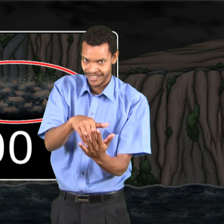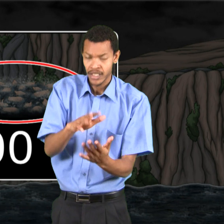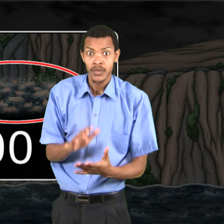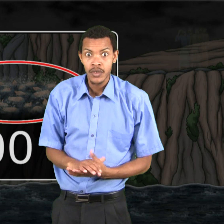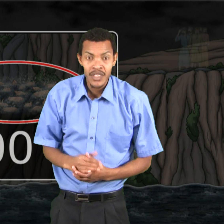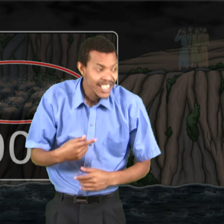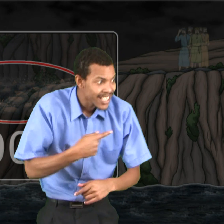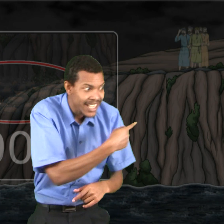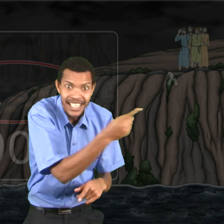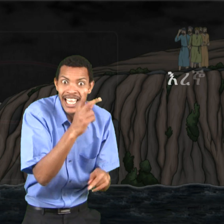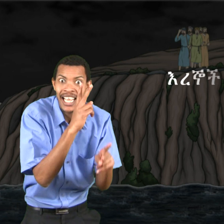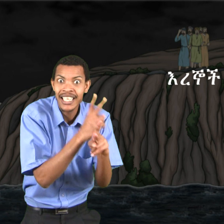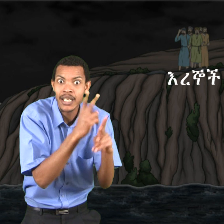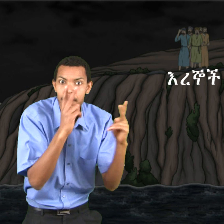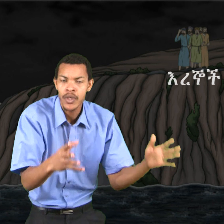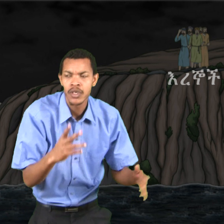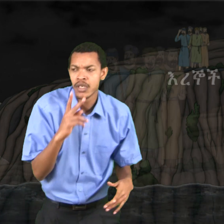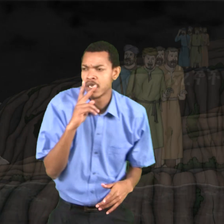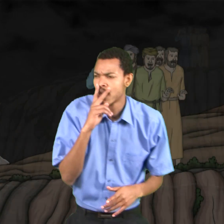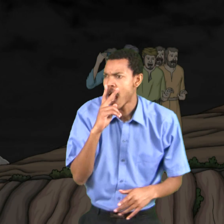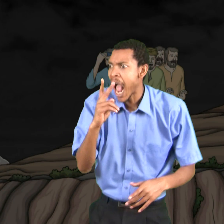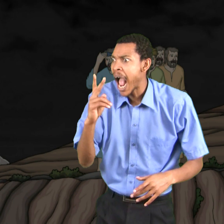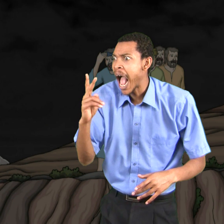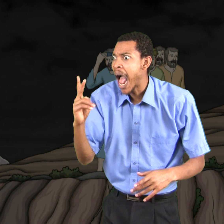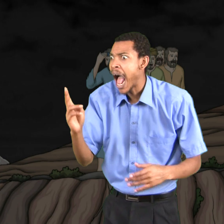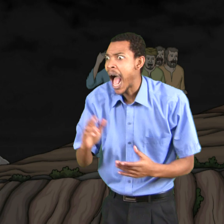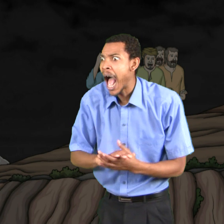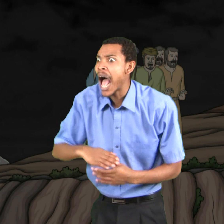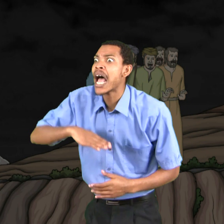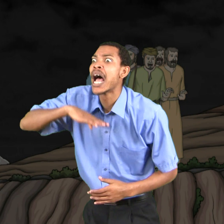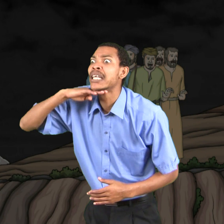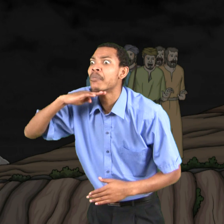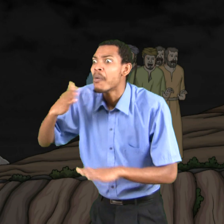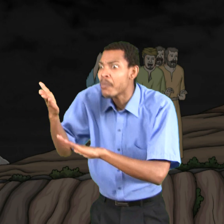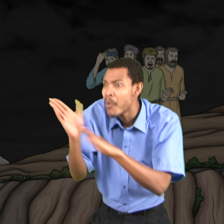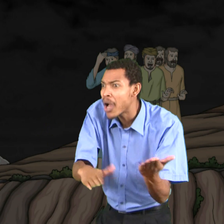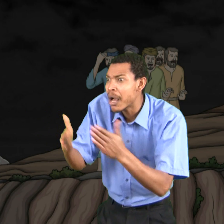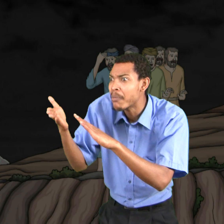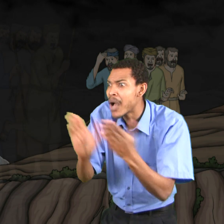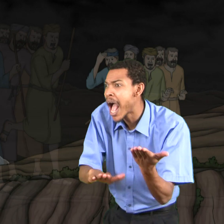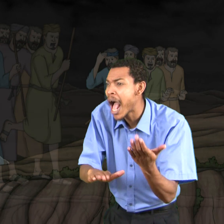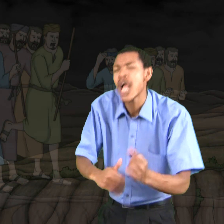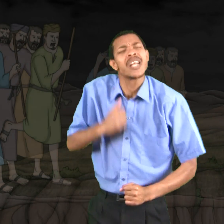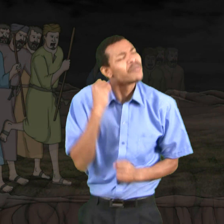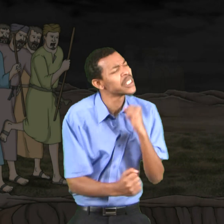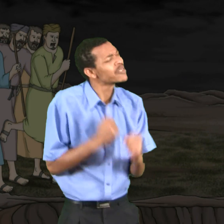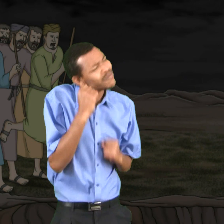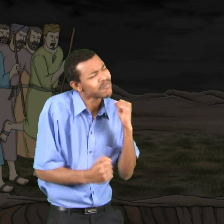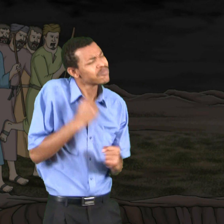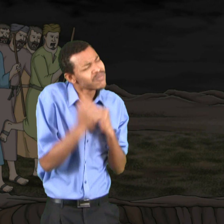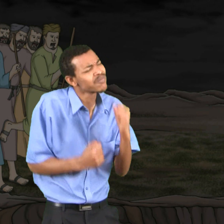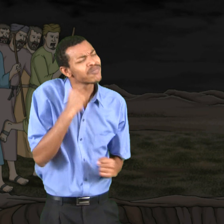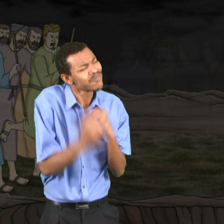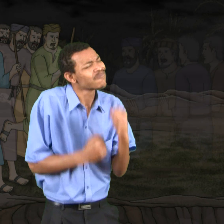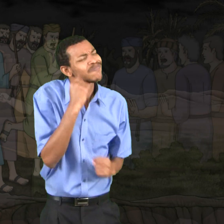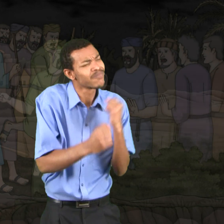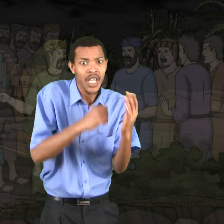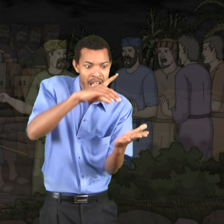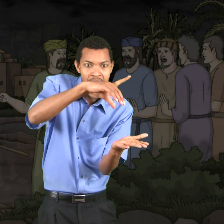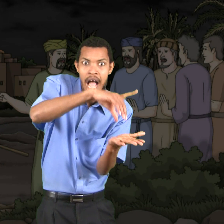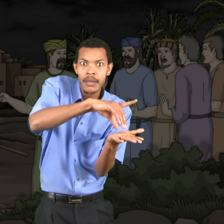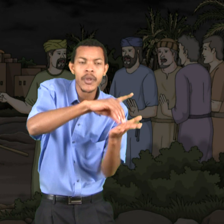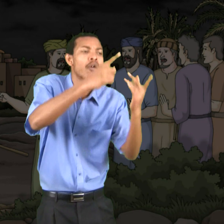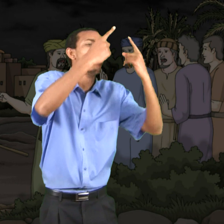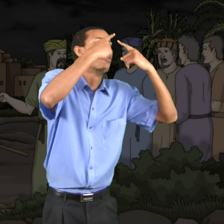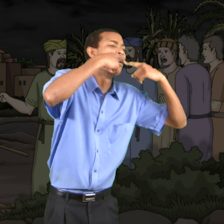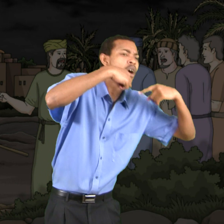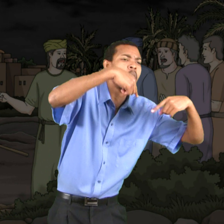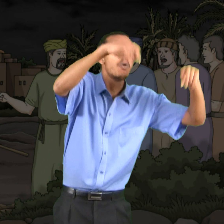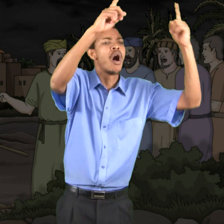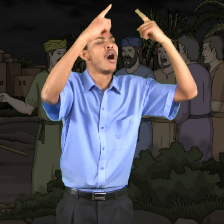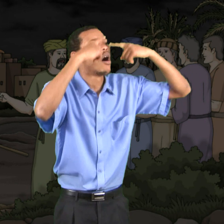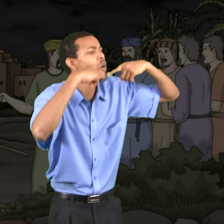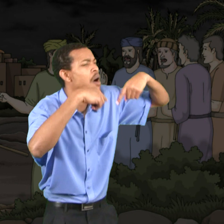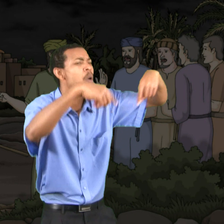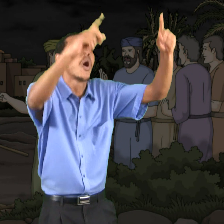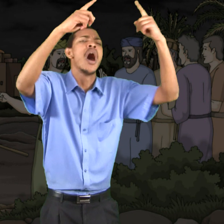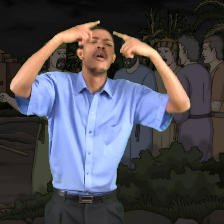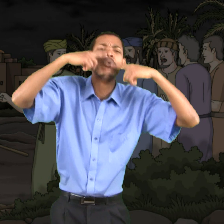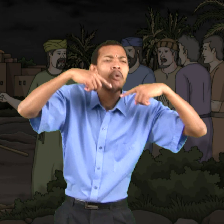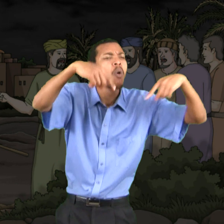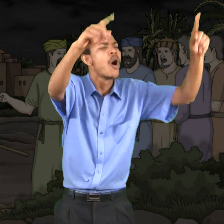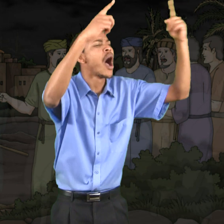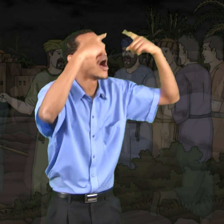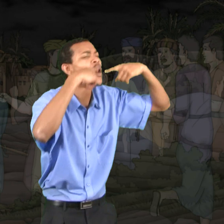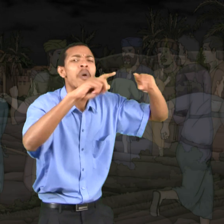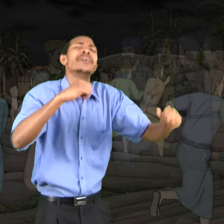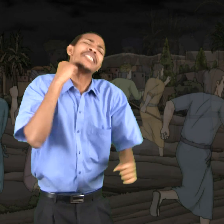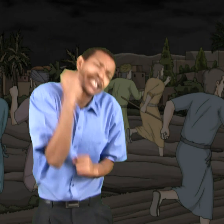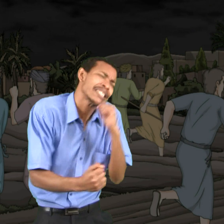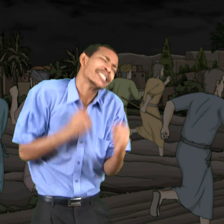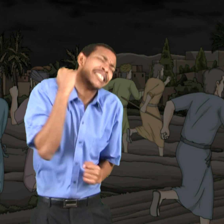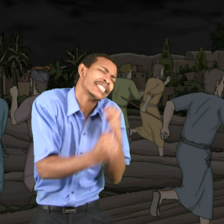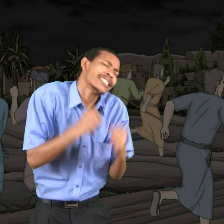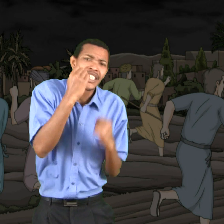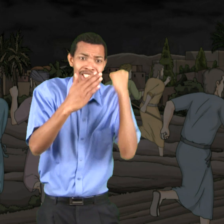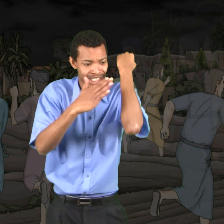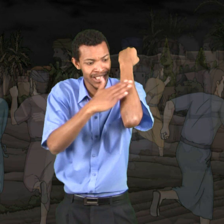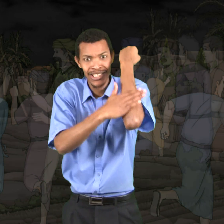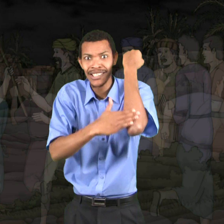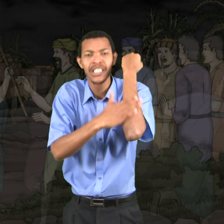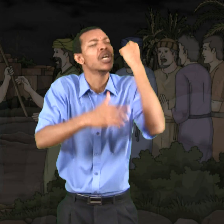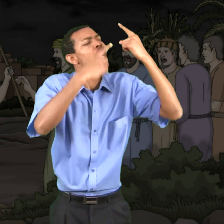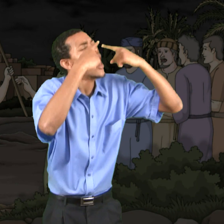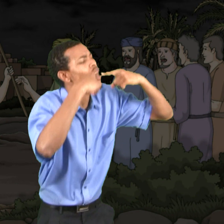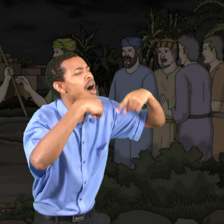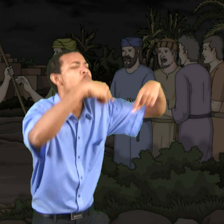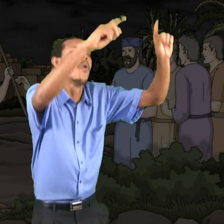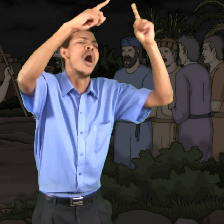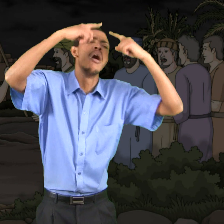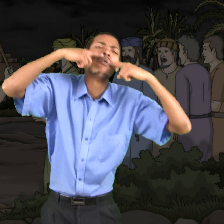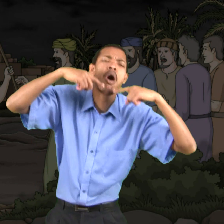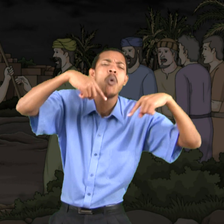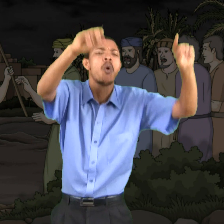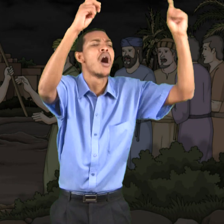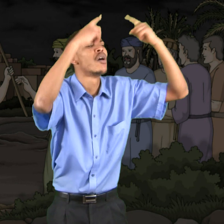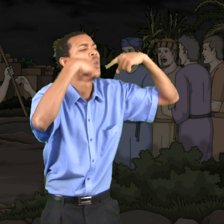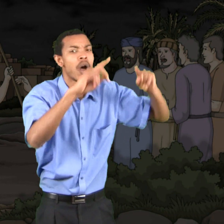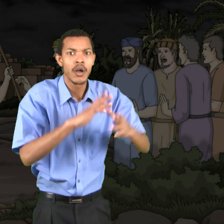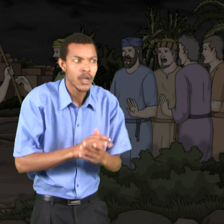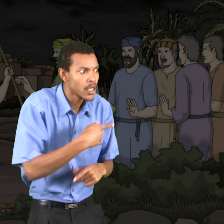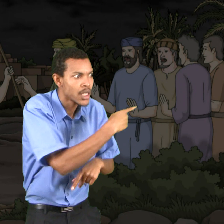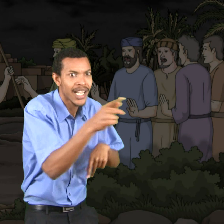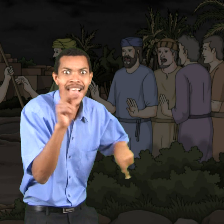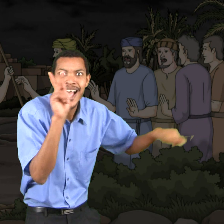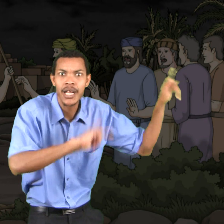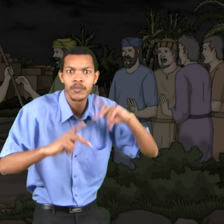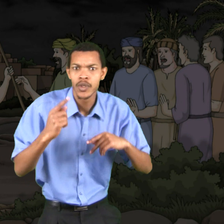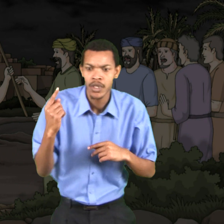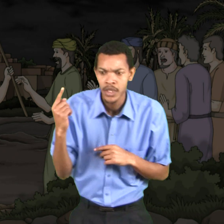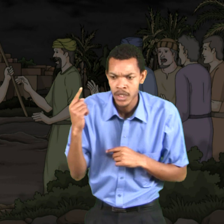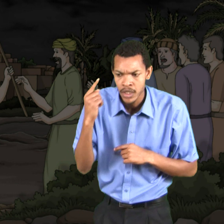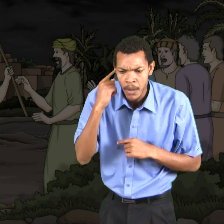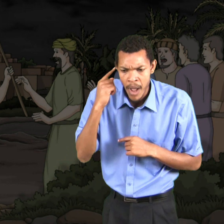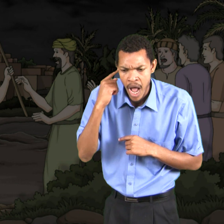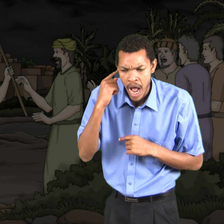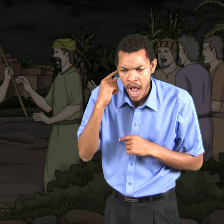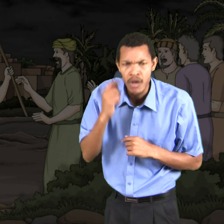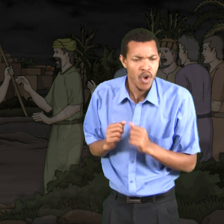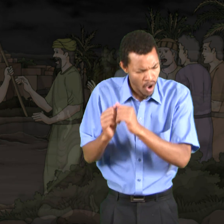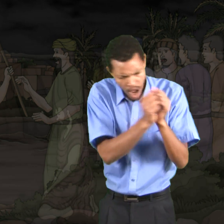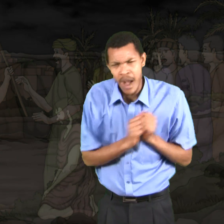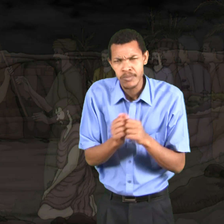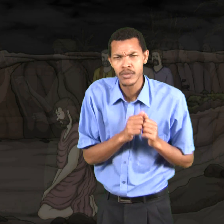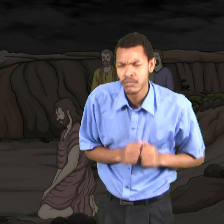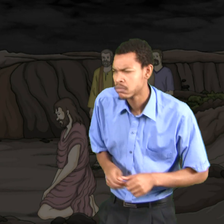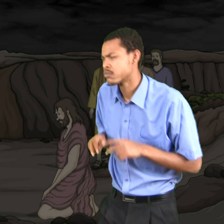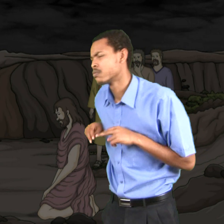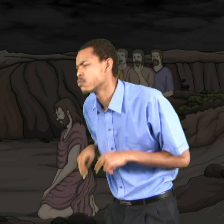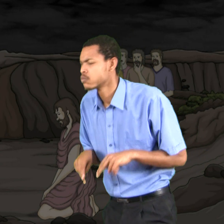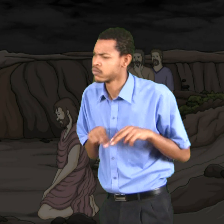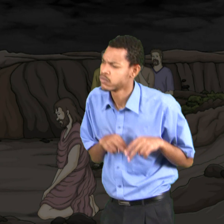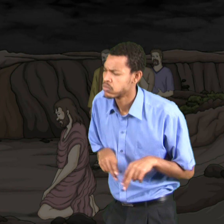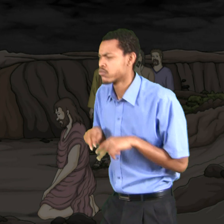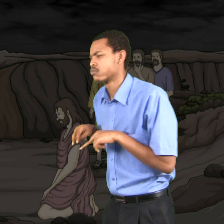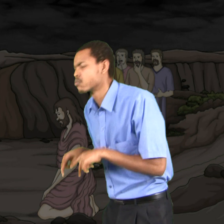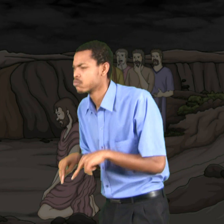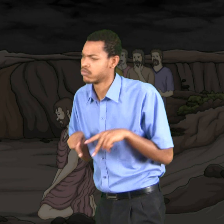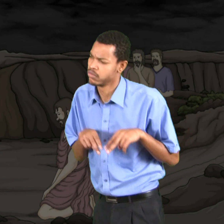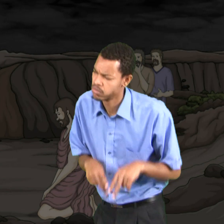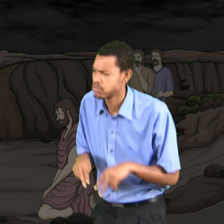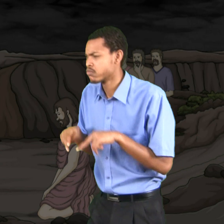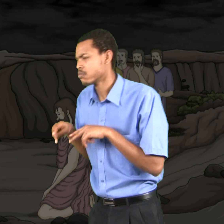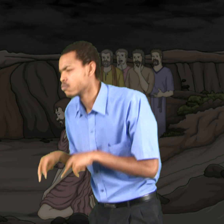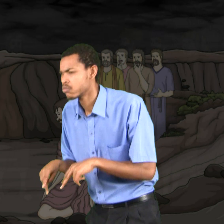Those tending the pigs ran off and reported this in the town and countryside, and the people went out to see what had happened.